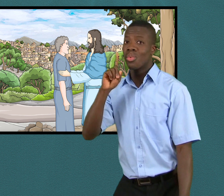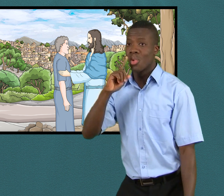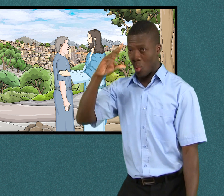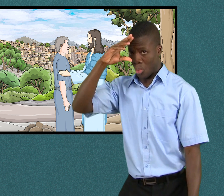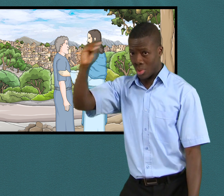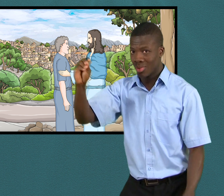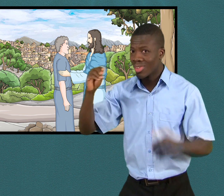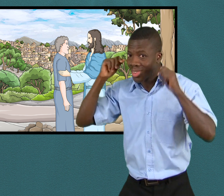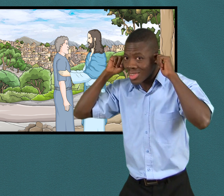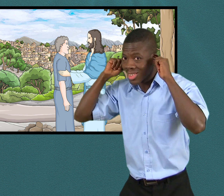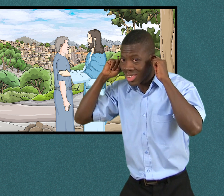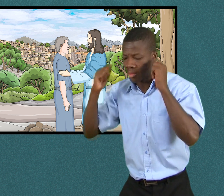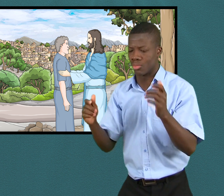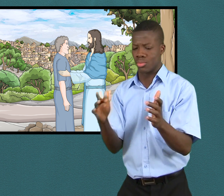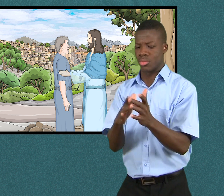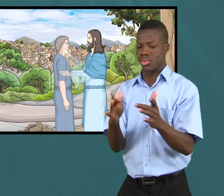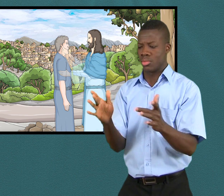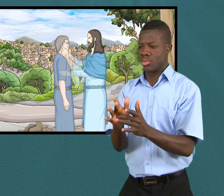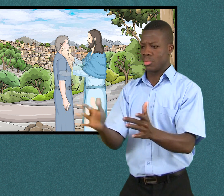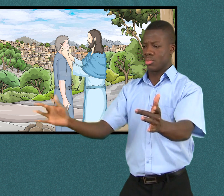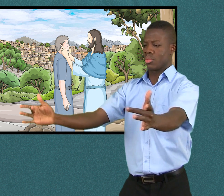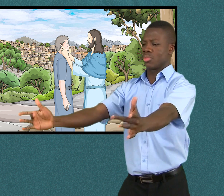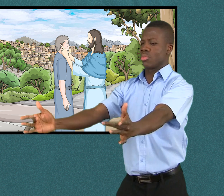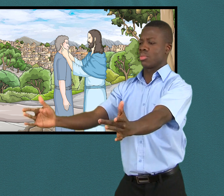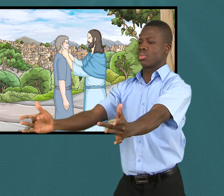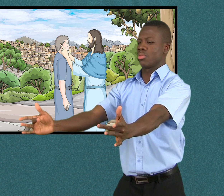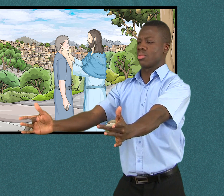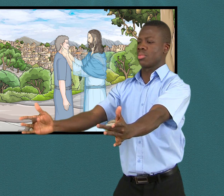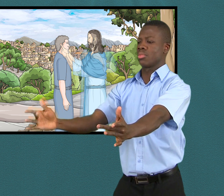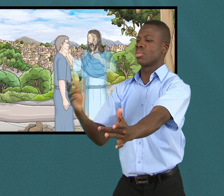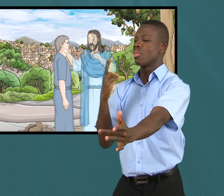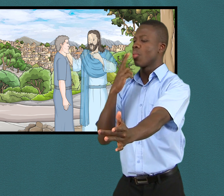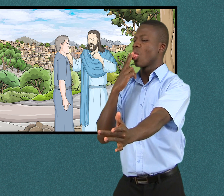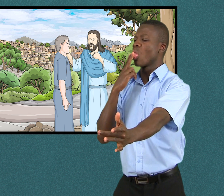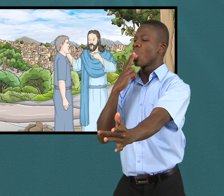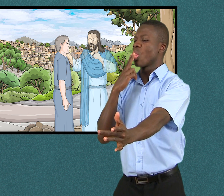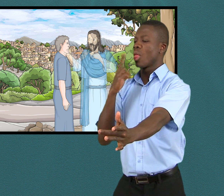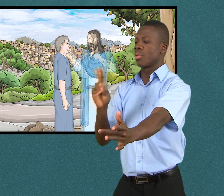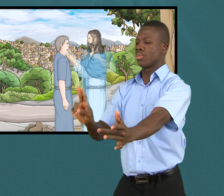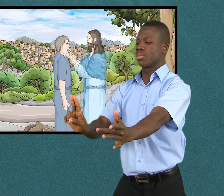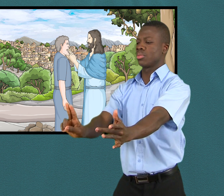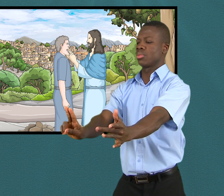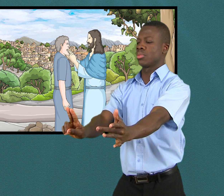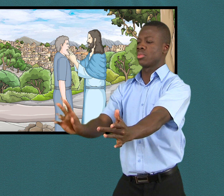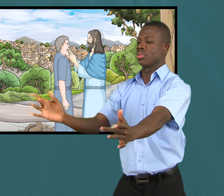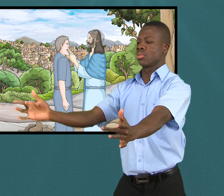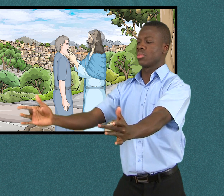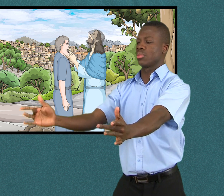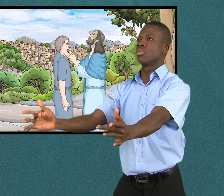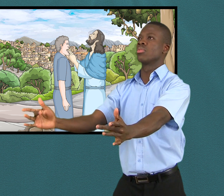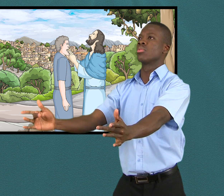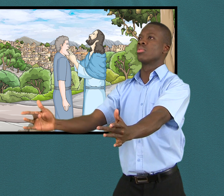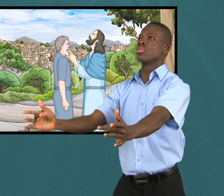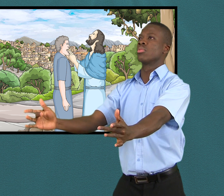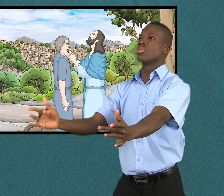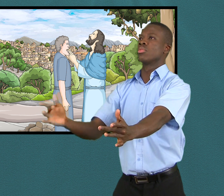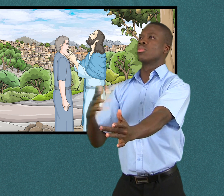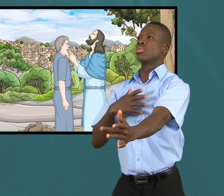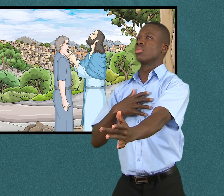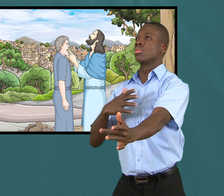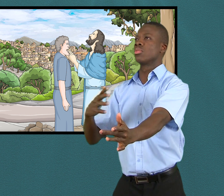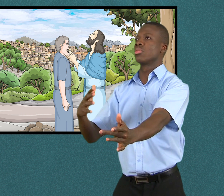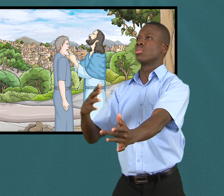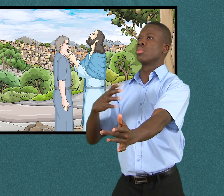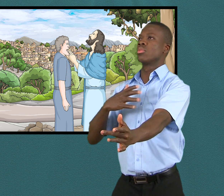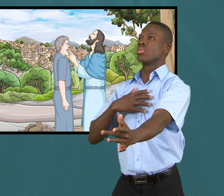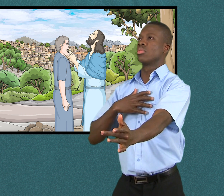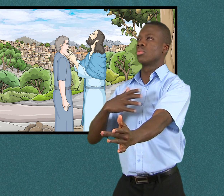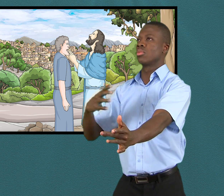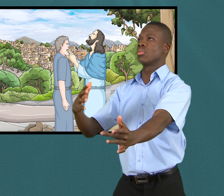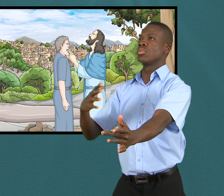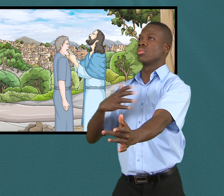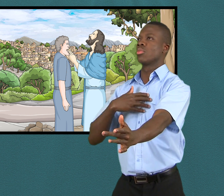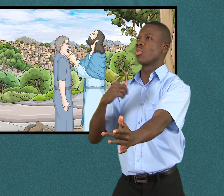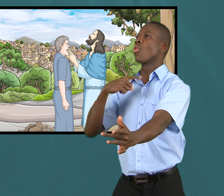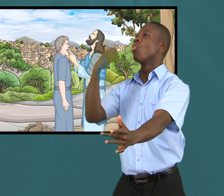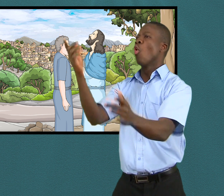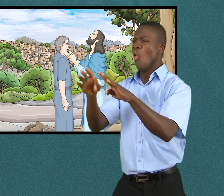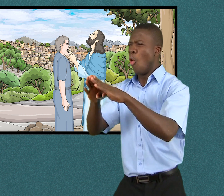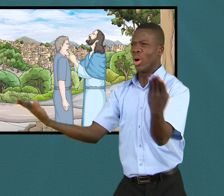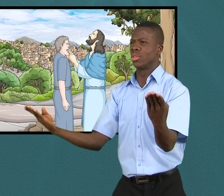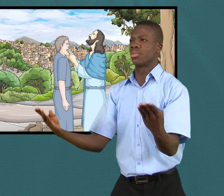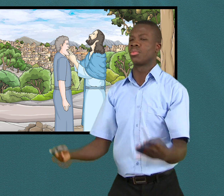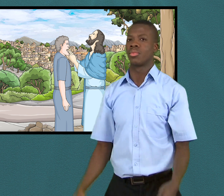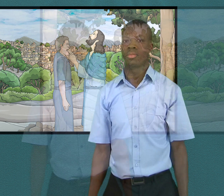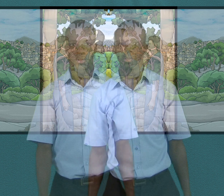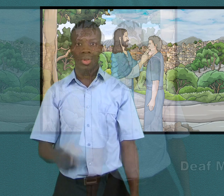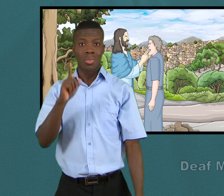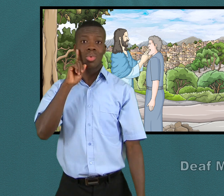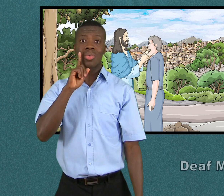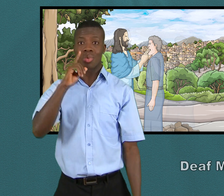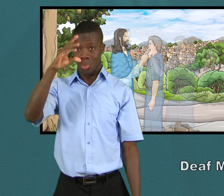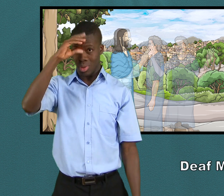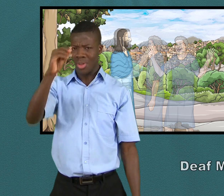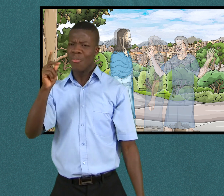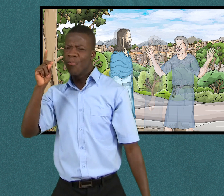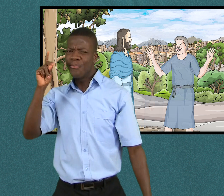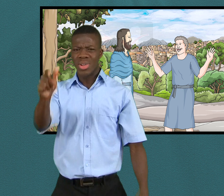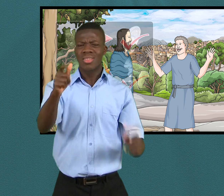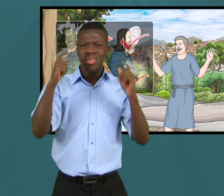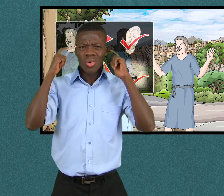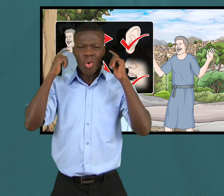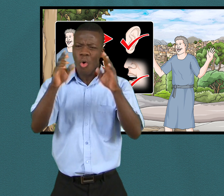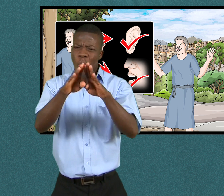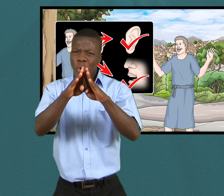Then He spit and touched the man’s tongue. And looking up to heaven, He sighed deeply and said to him, “Ephphatha!” (which means, “Be opened!”).